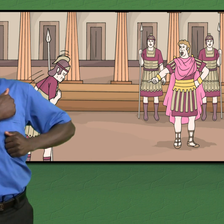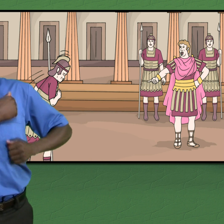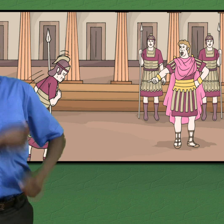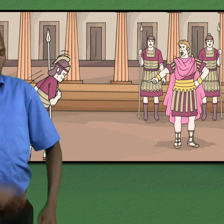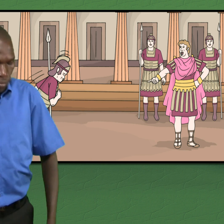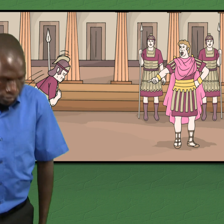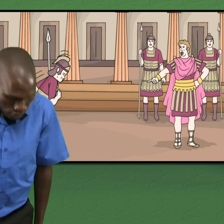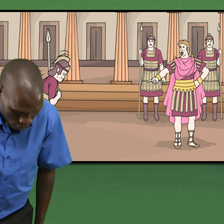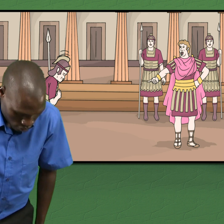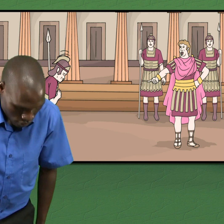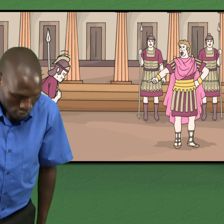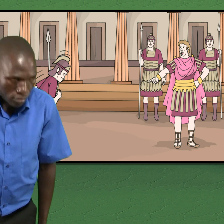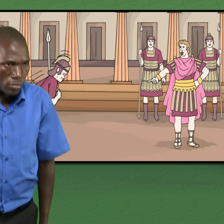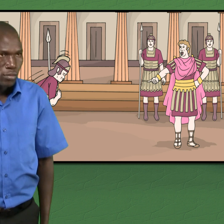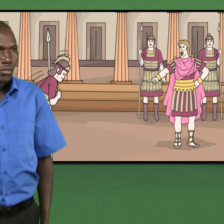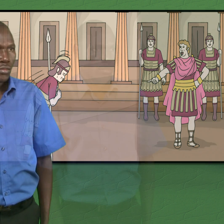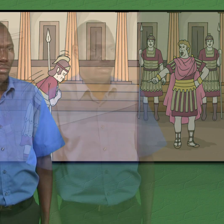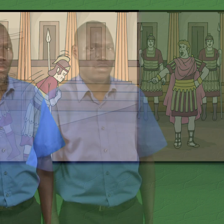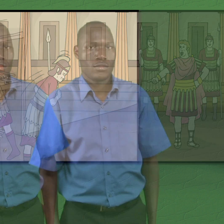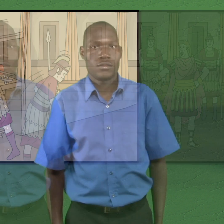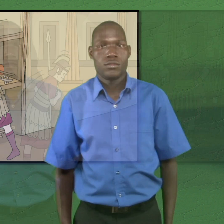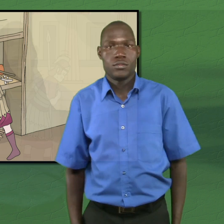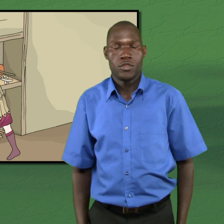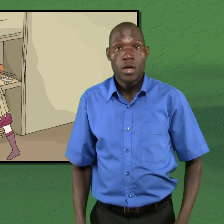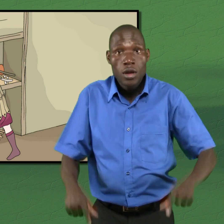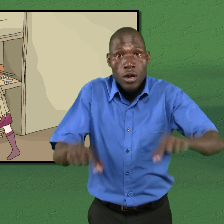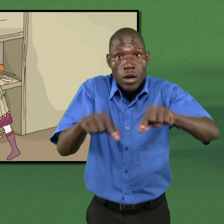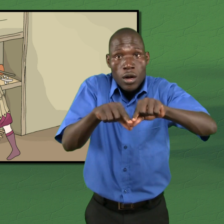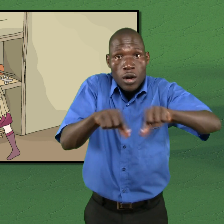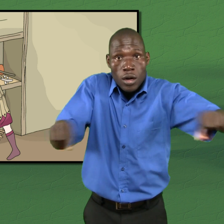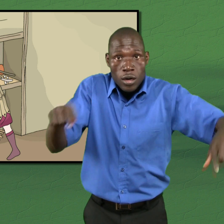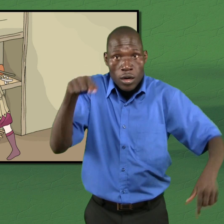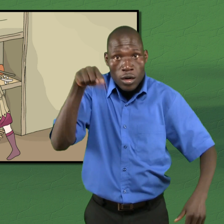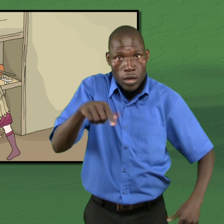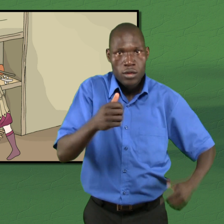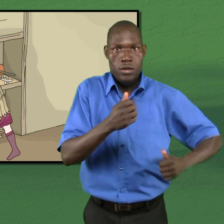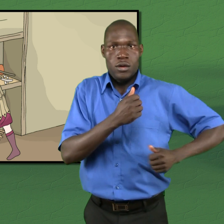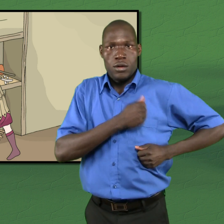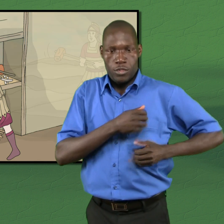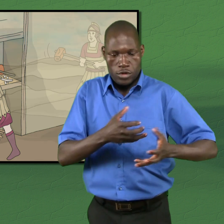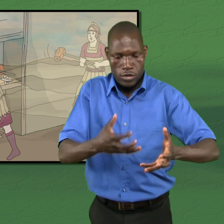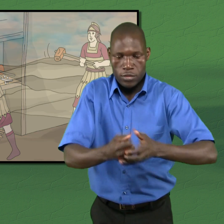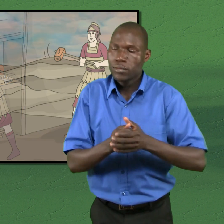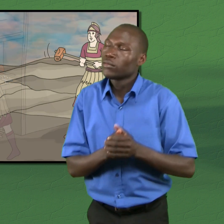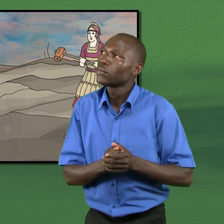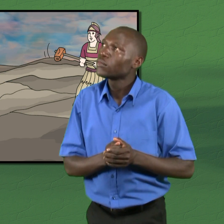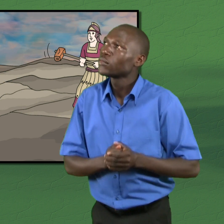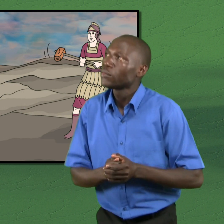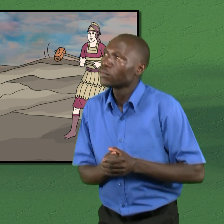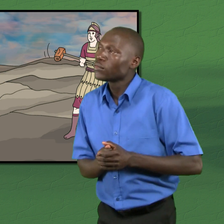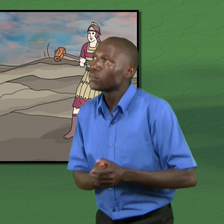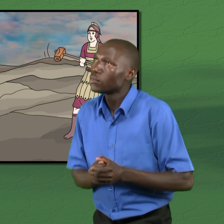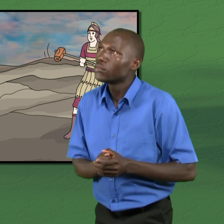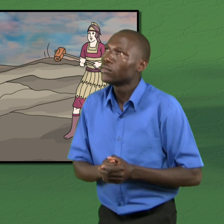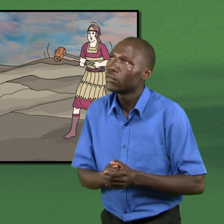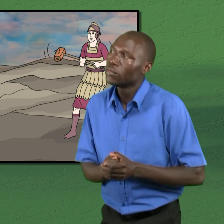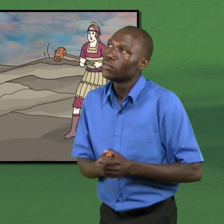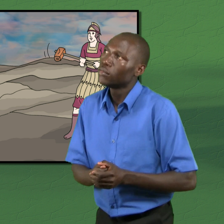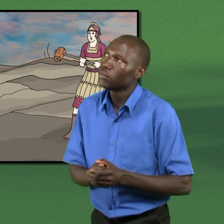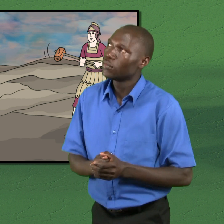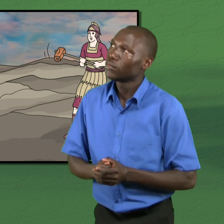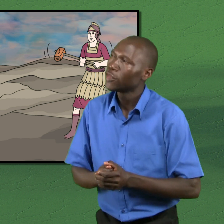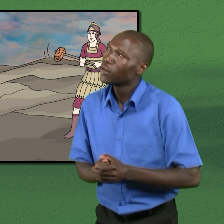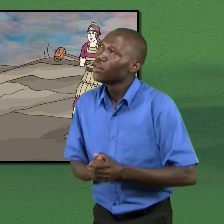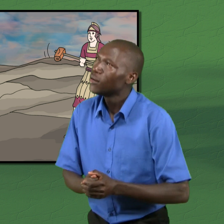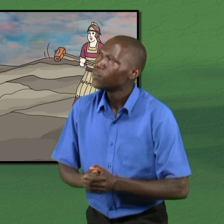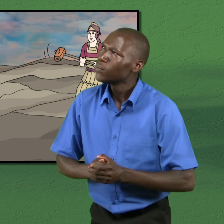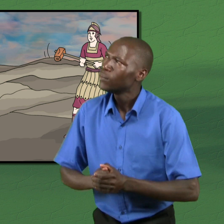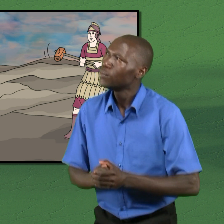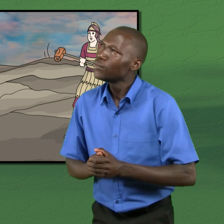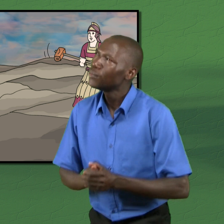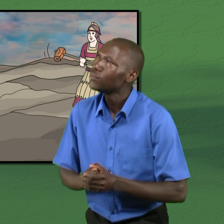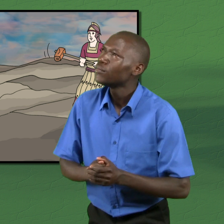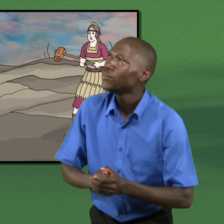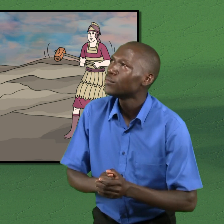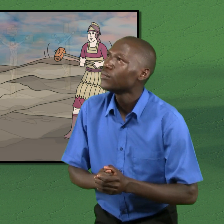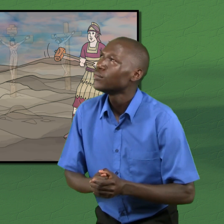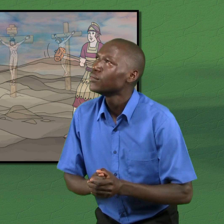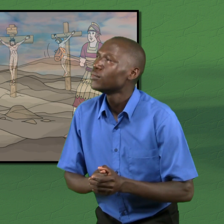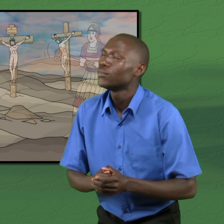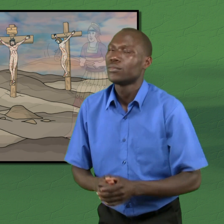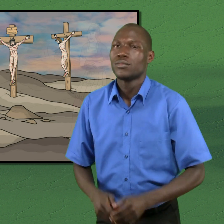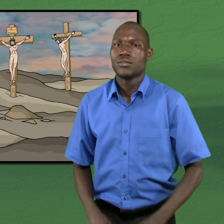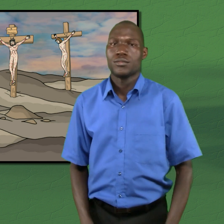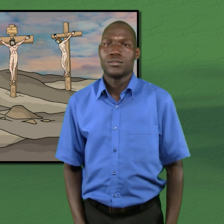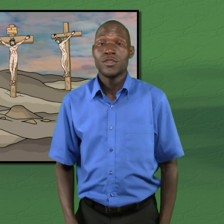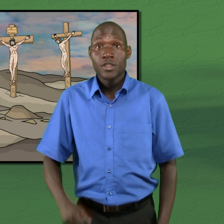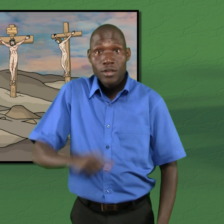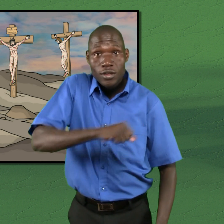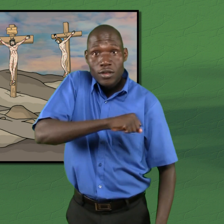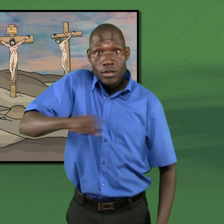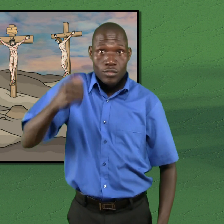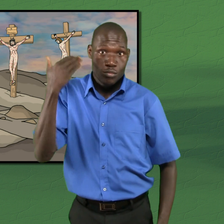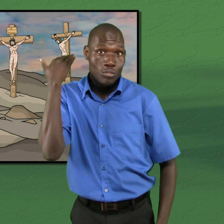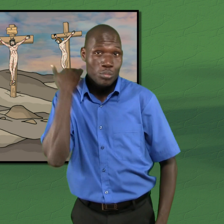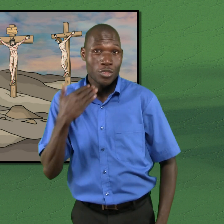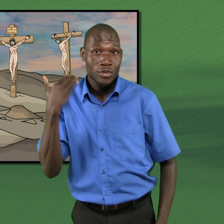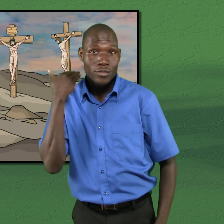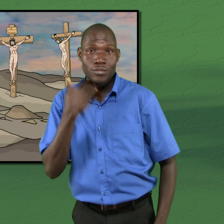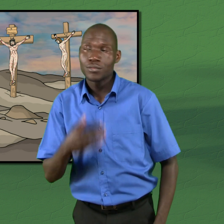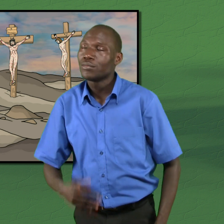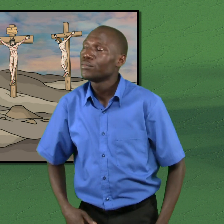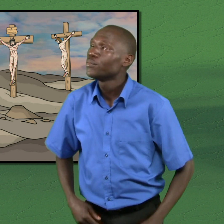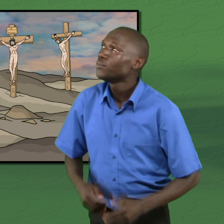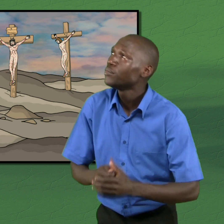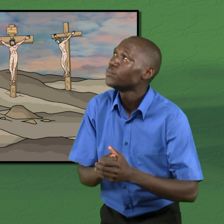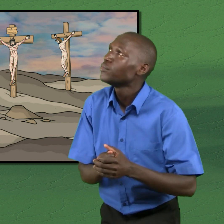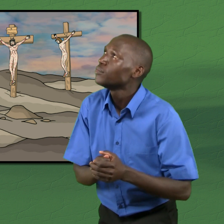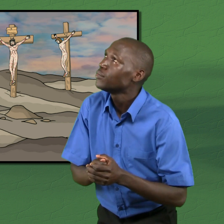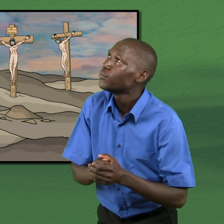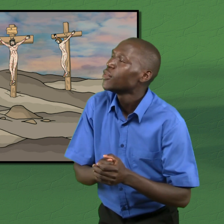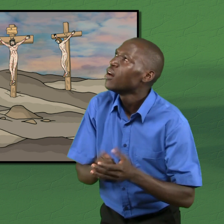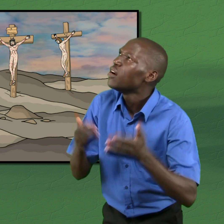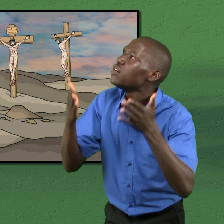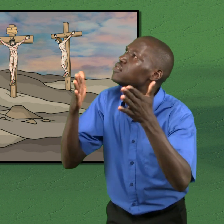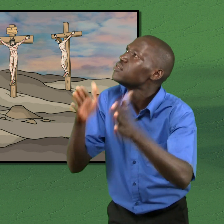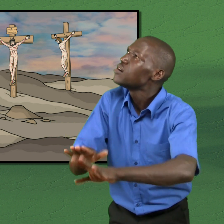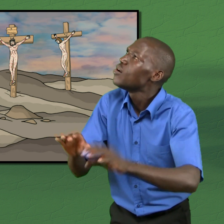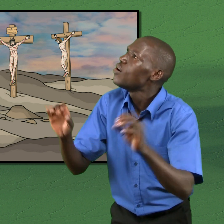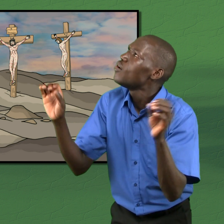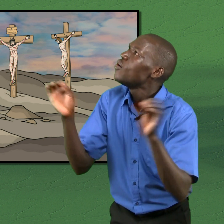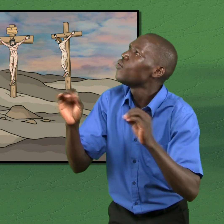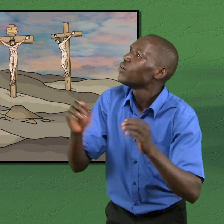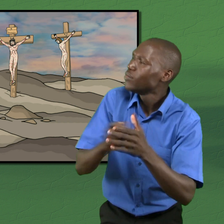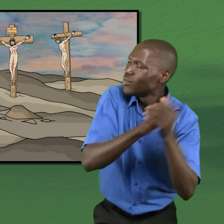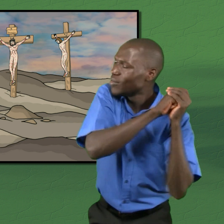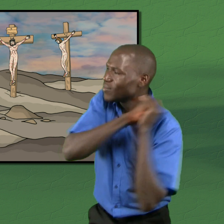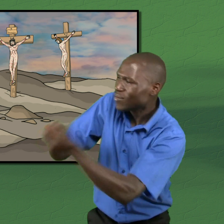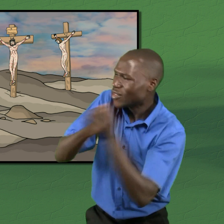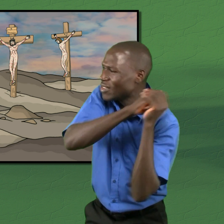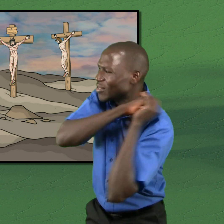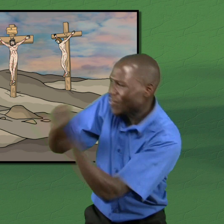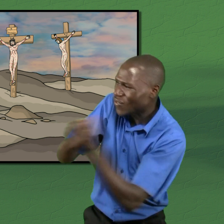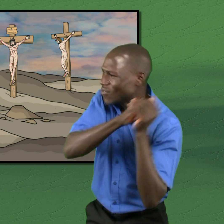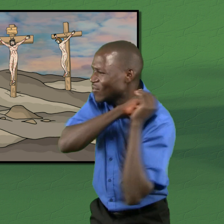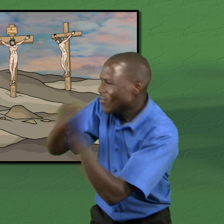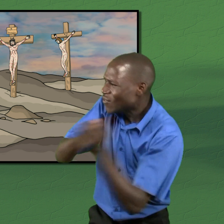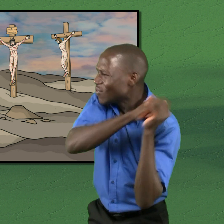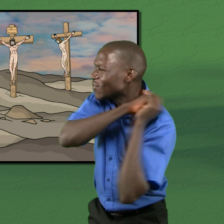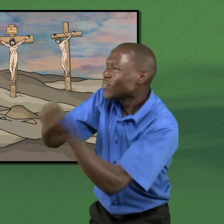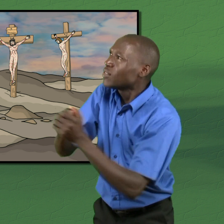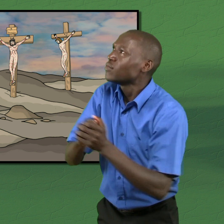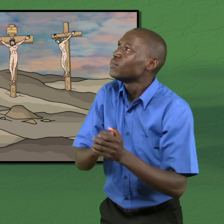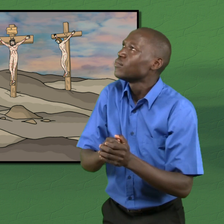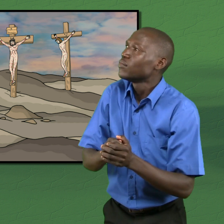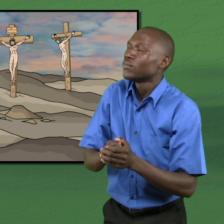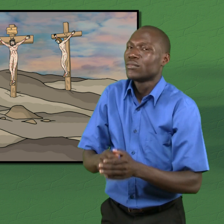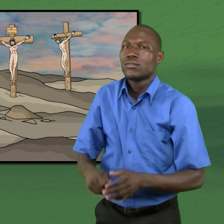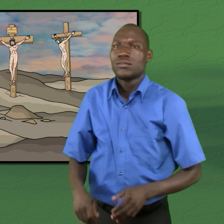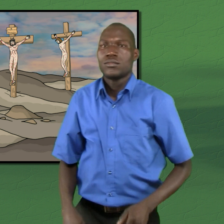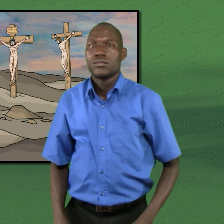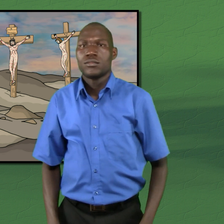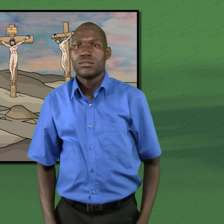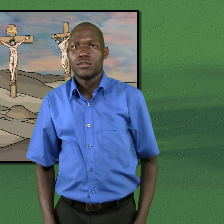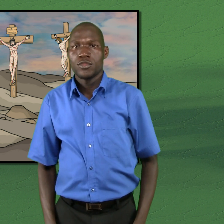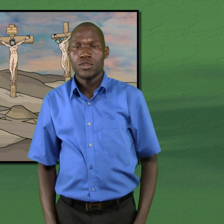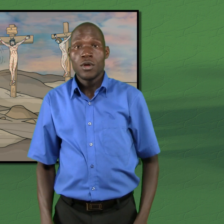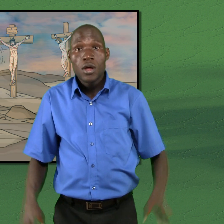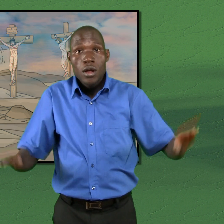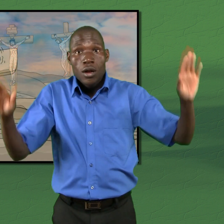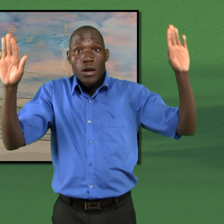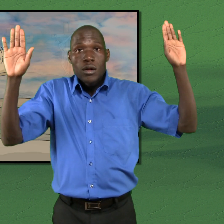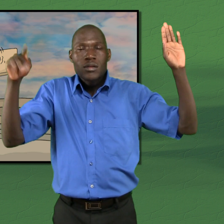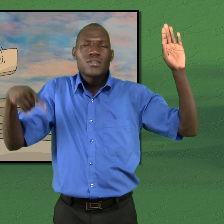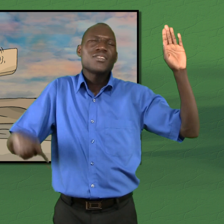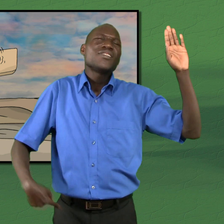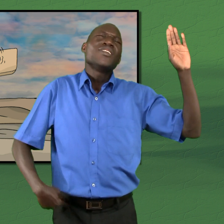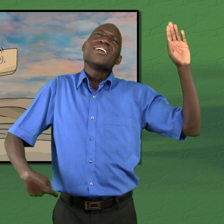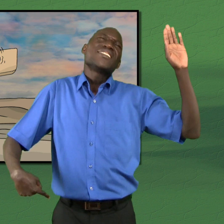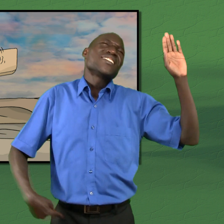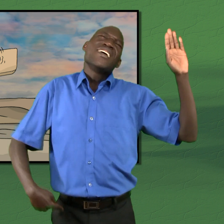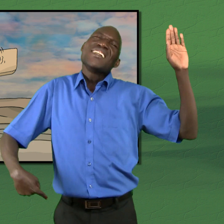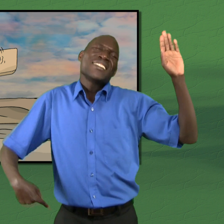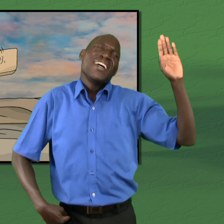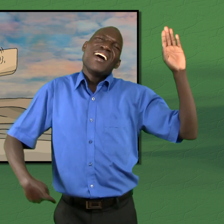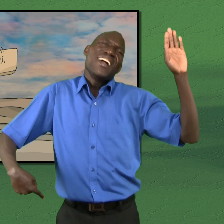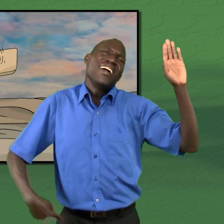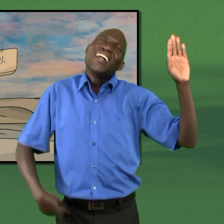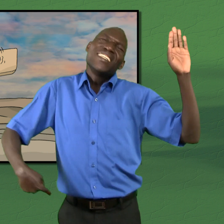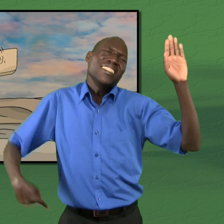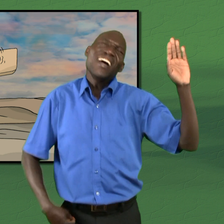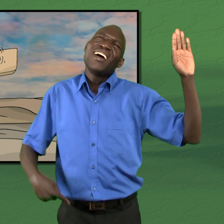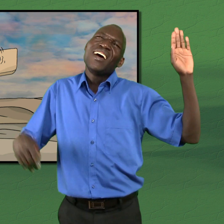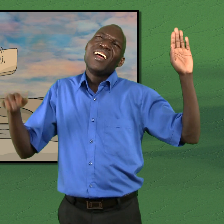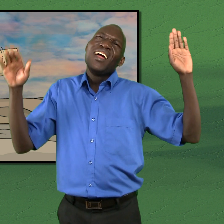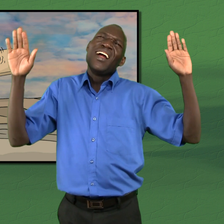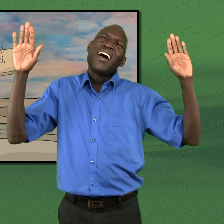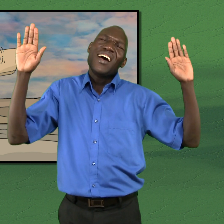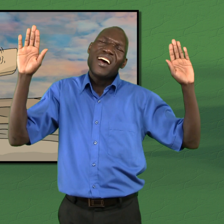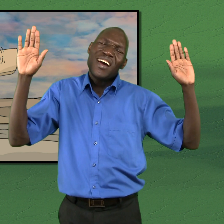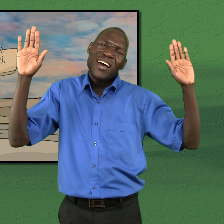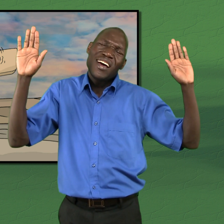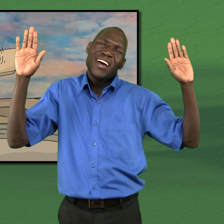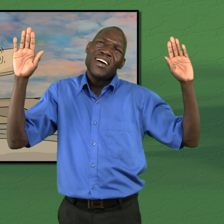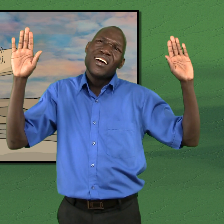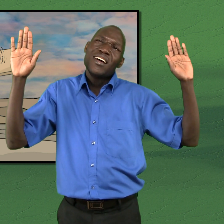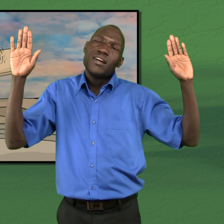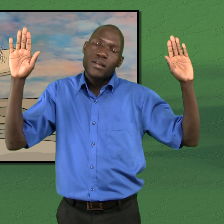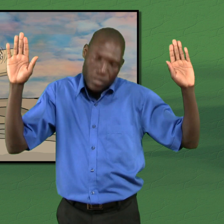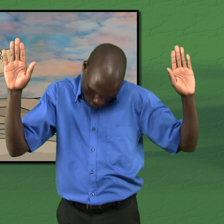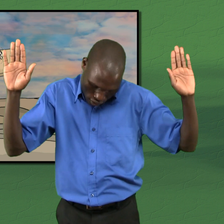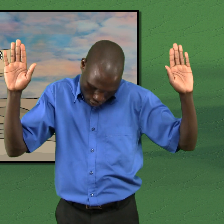So the soldiers came and broke the legs of the first man who had been crucified with Jesus, and those of the other.